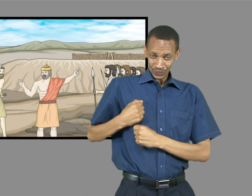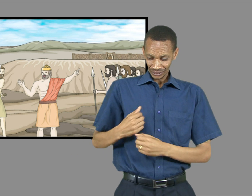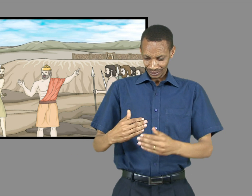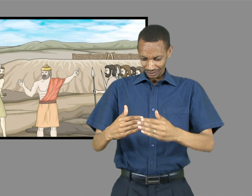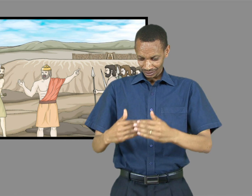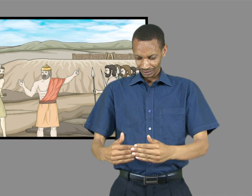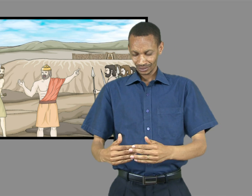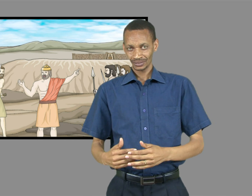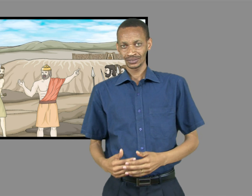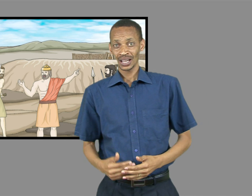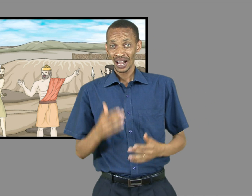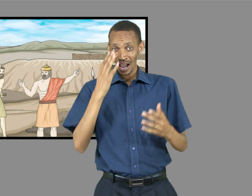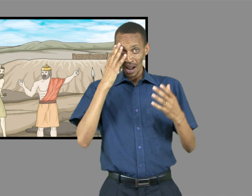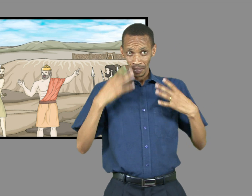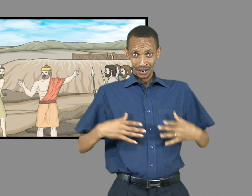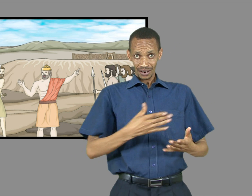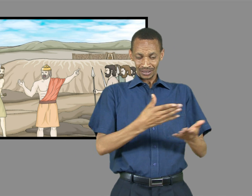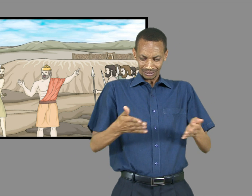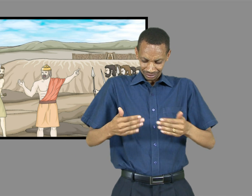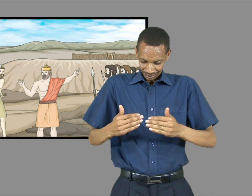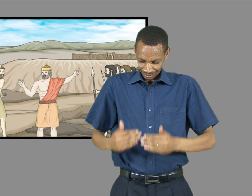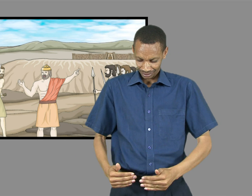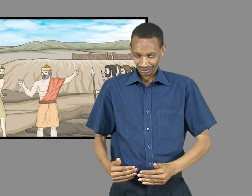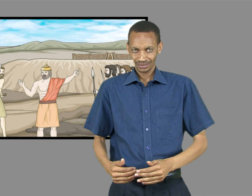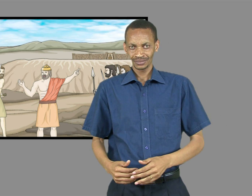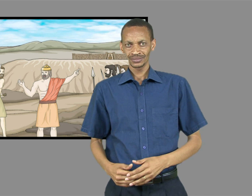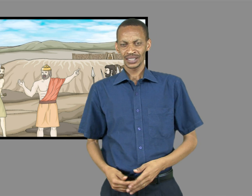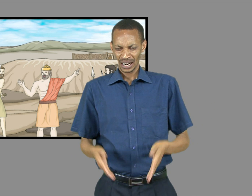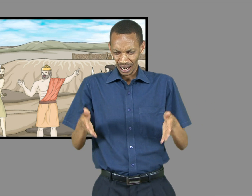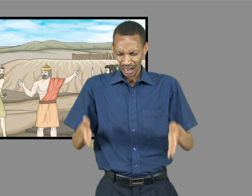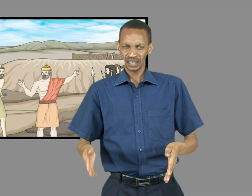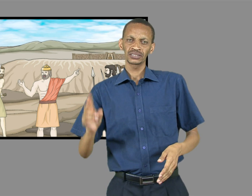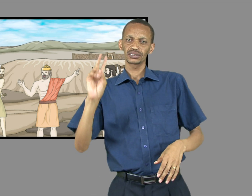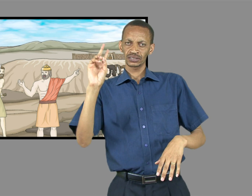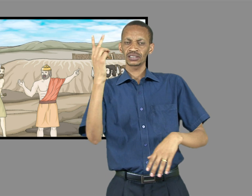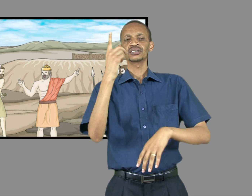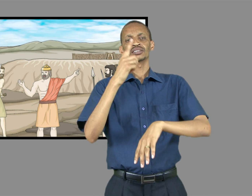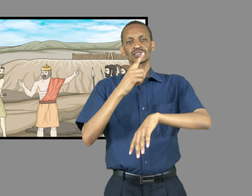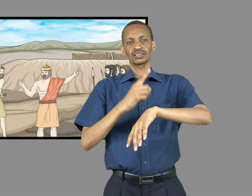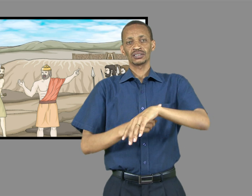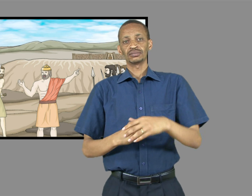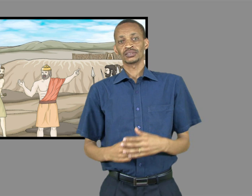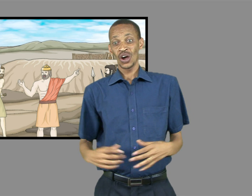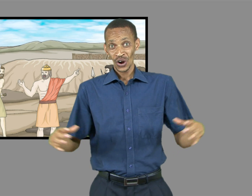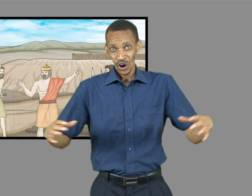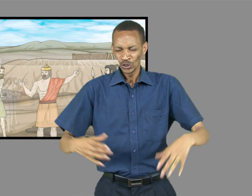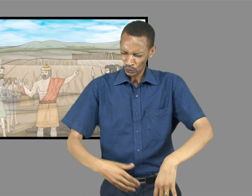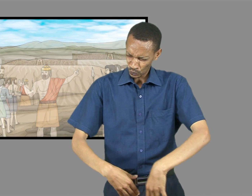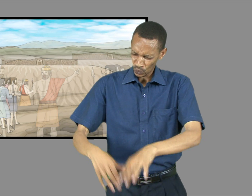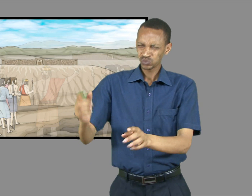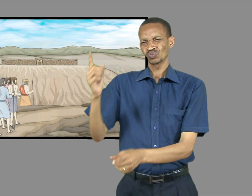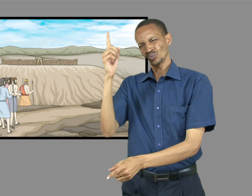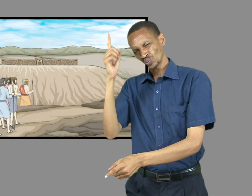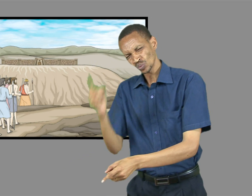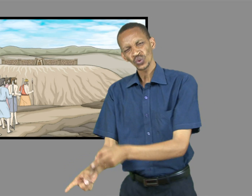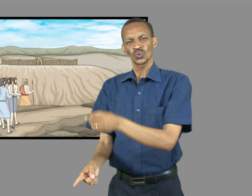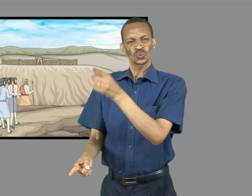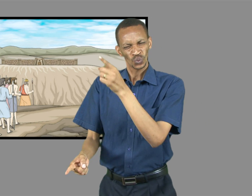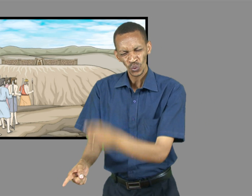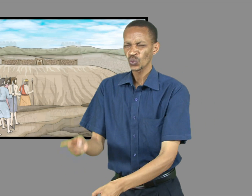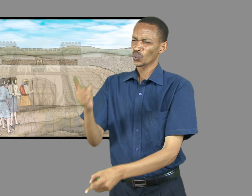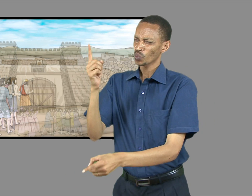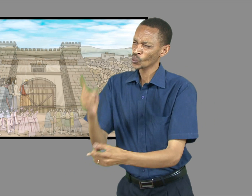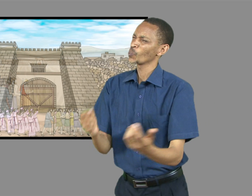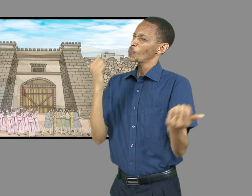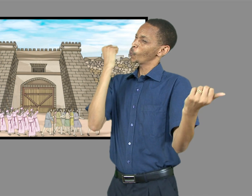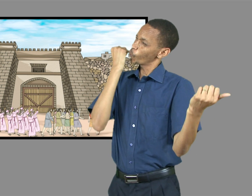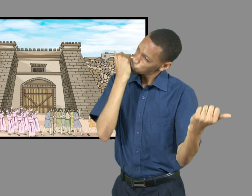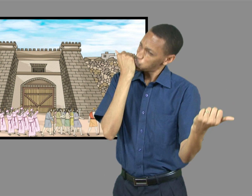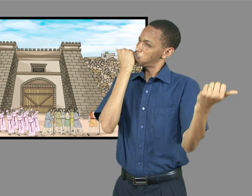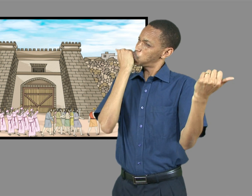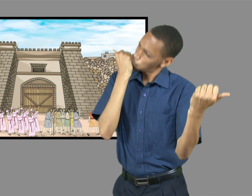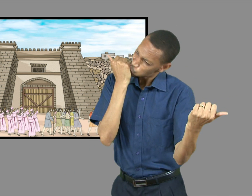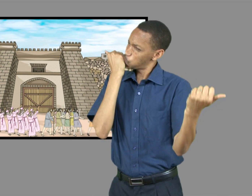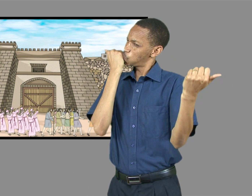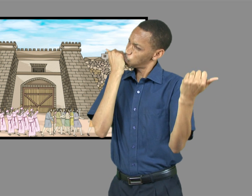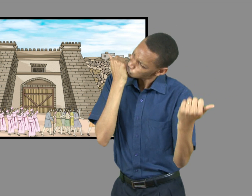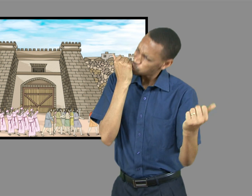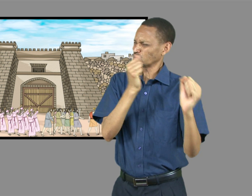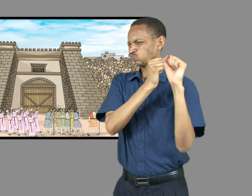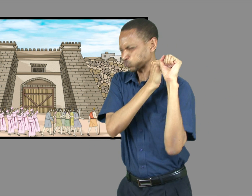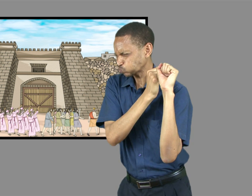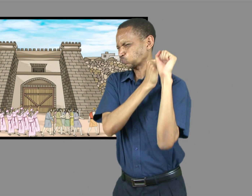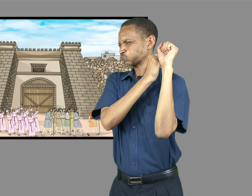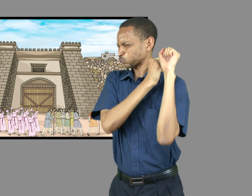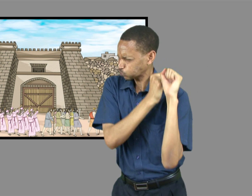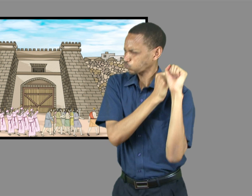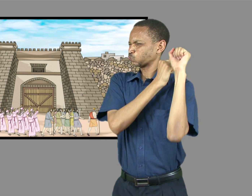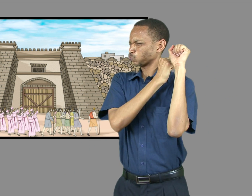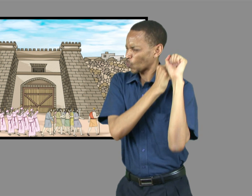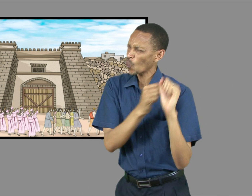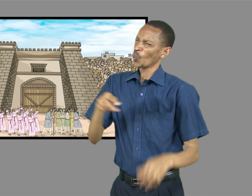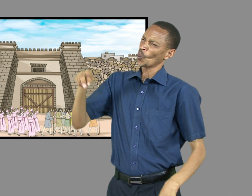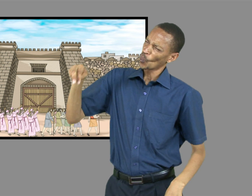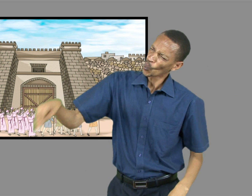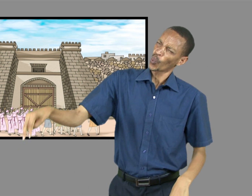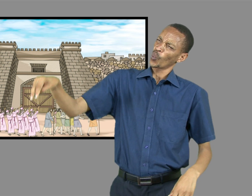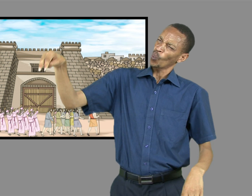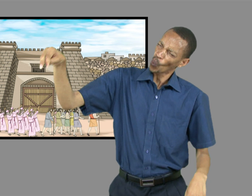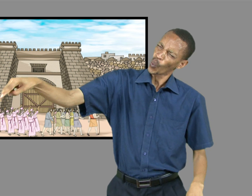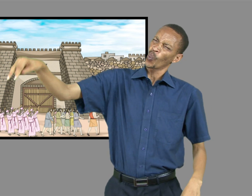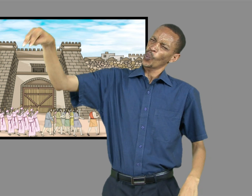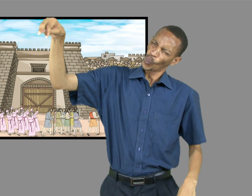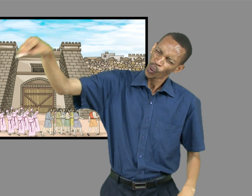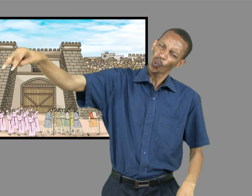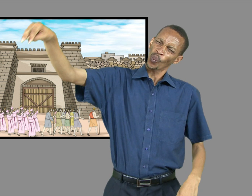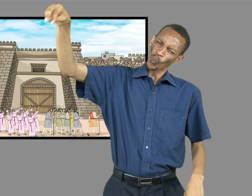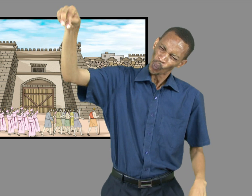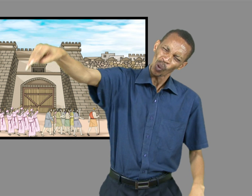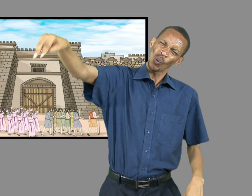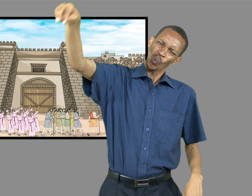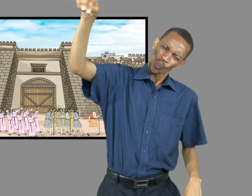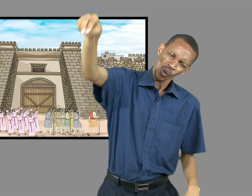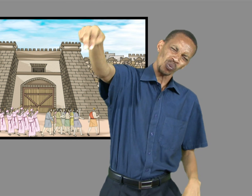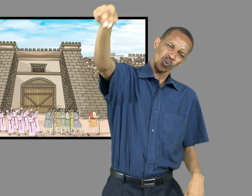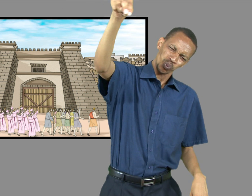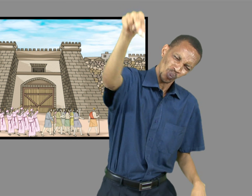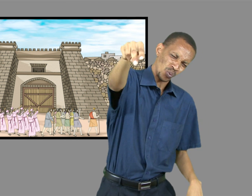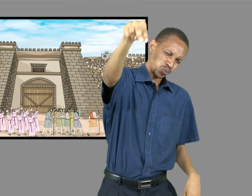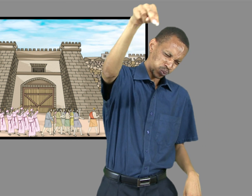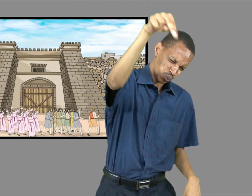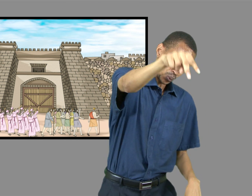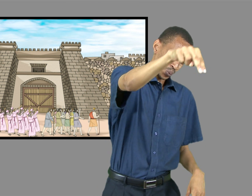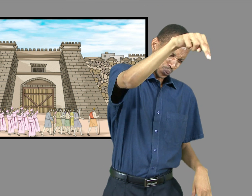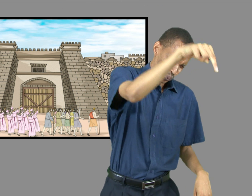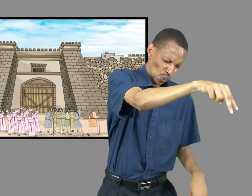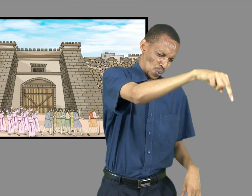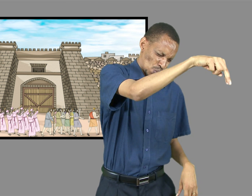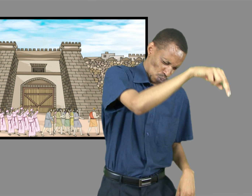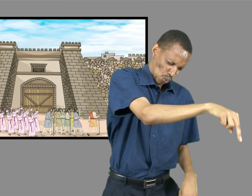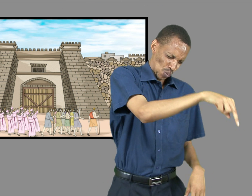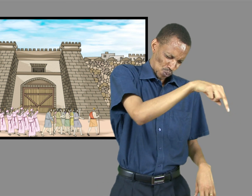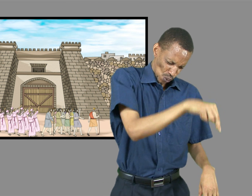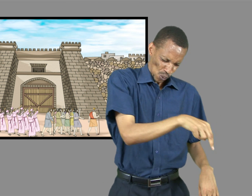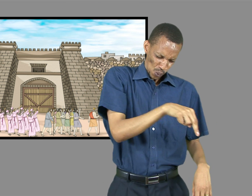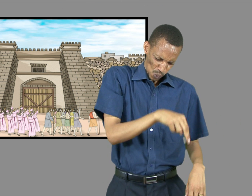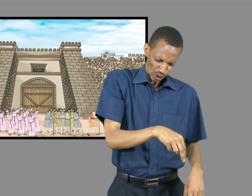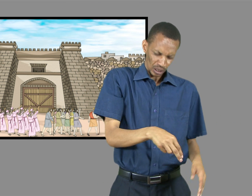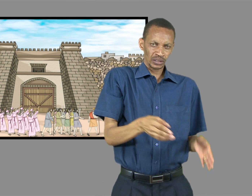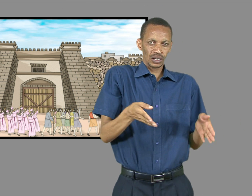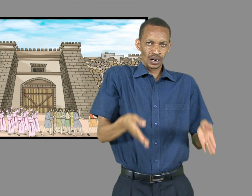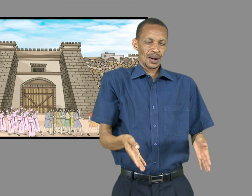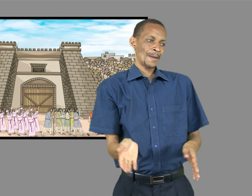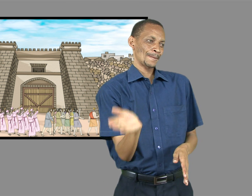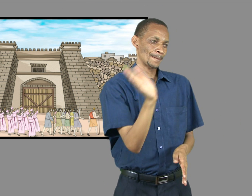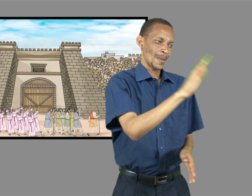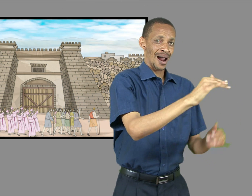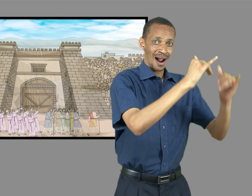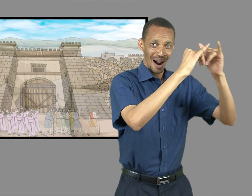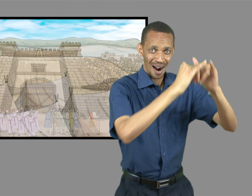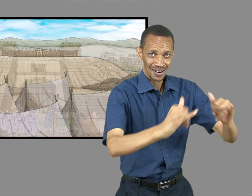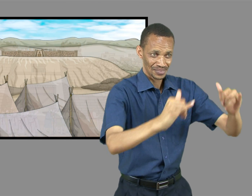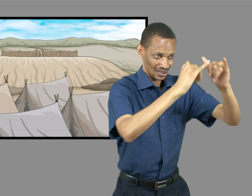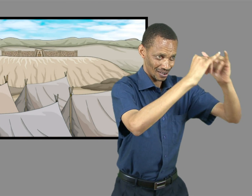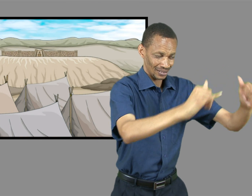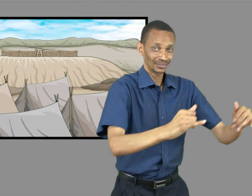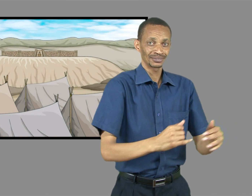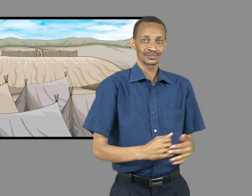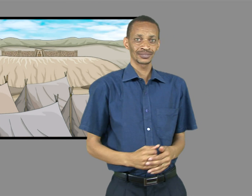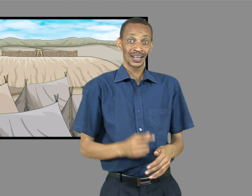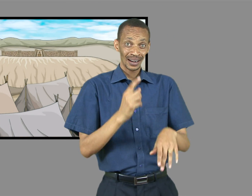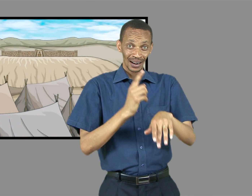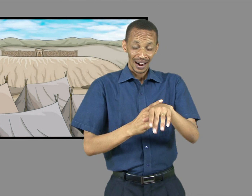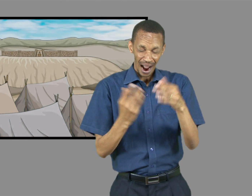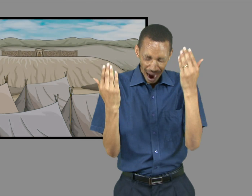The armed troops went in front of them and the rear guard followed the ark of the LORD, while the horns kept sounding.